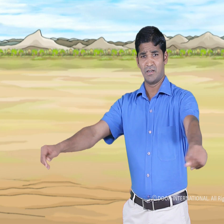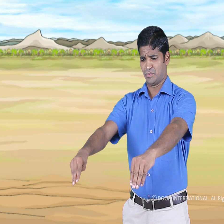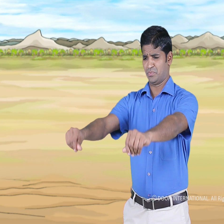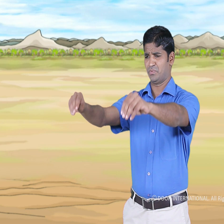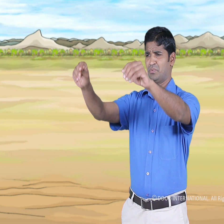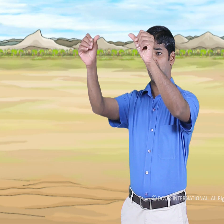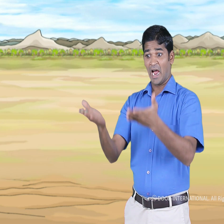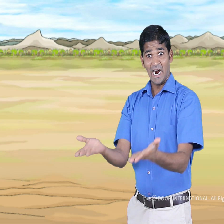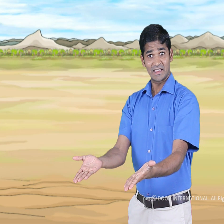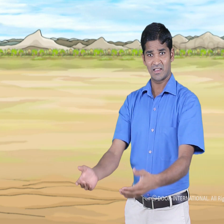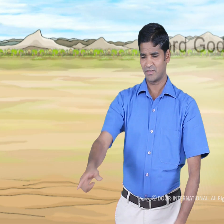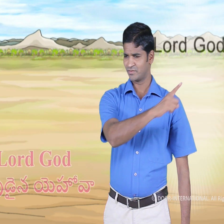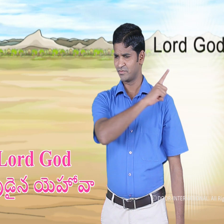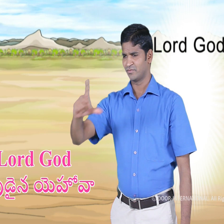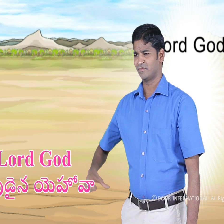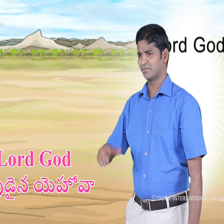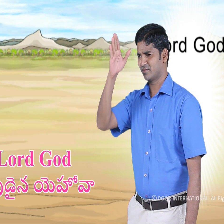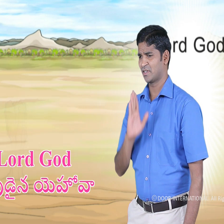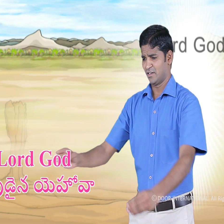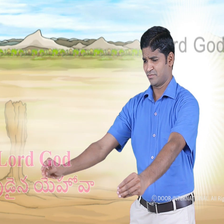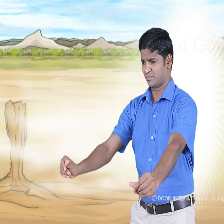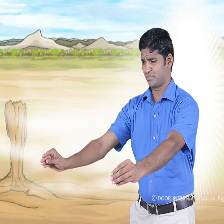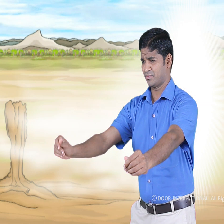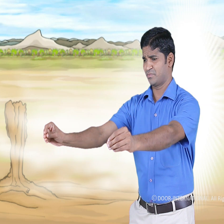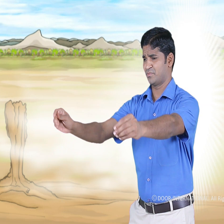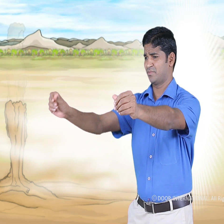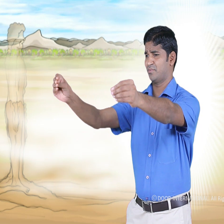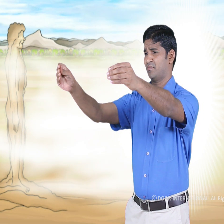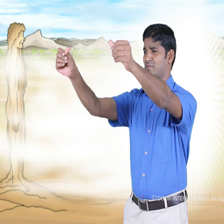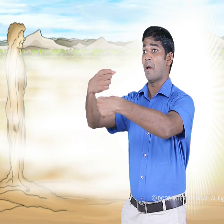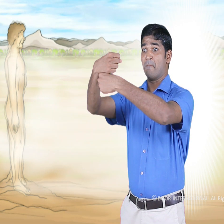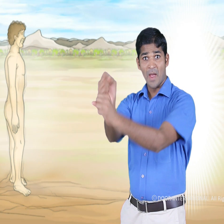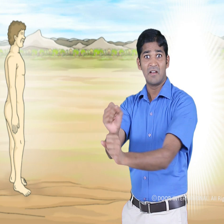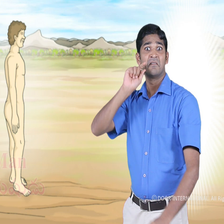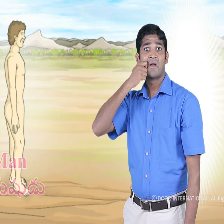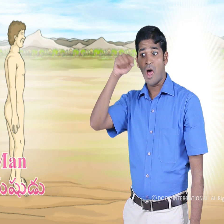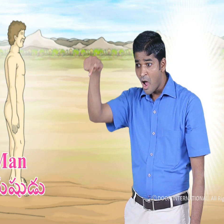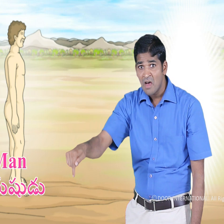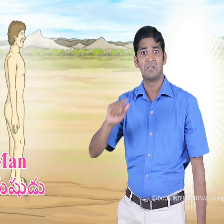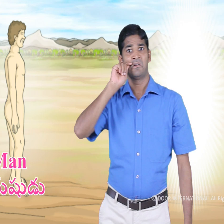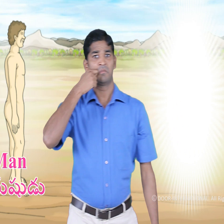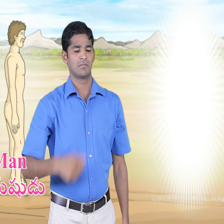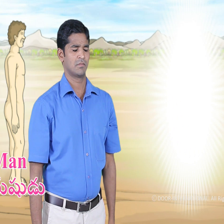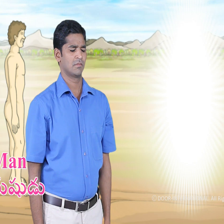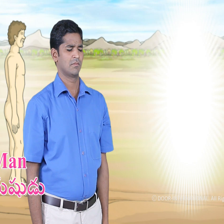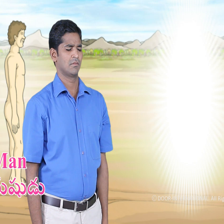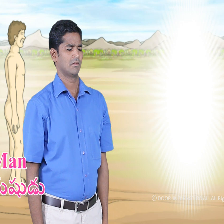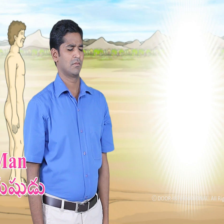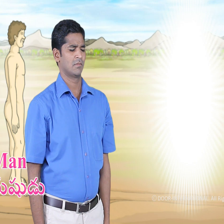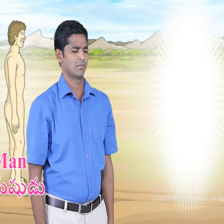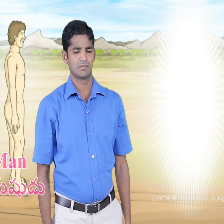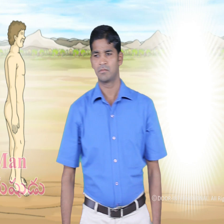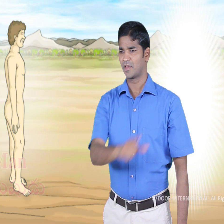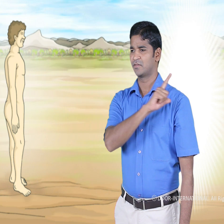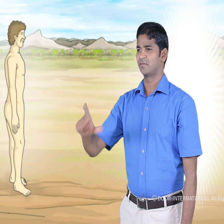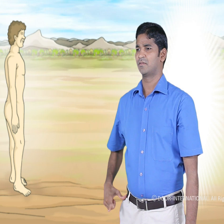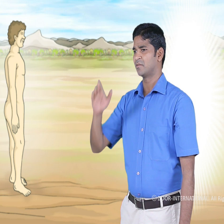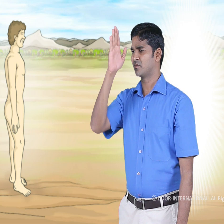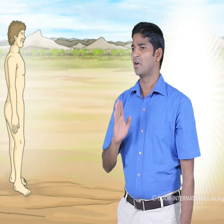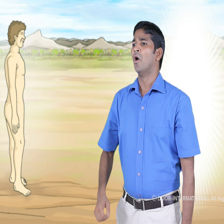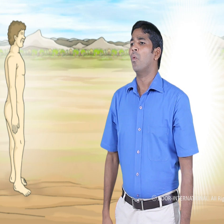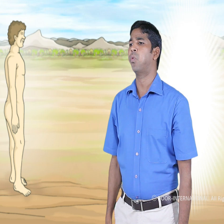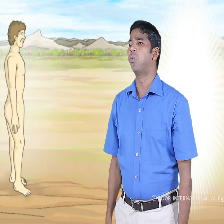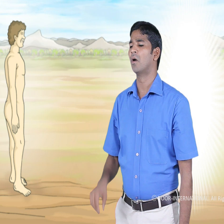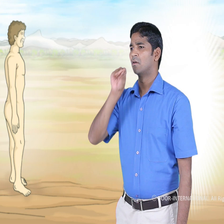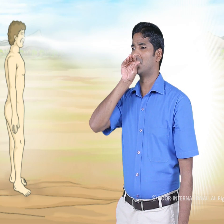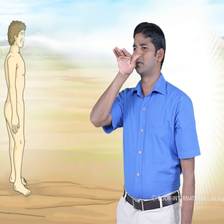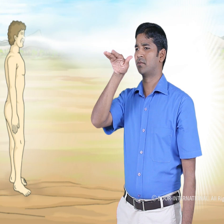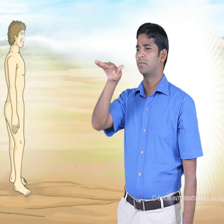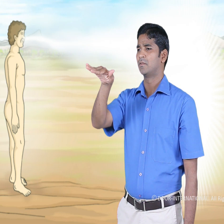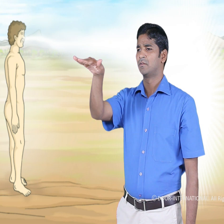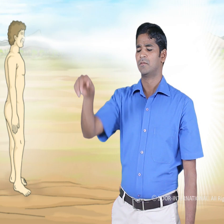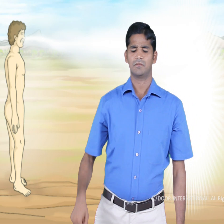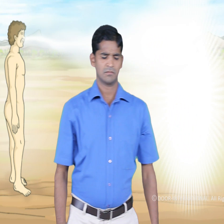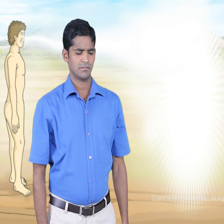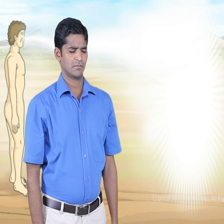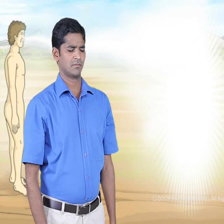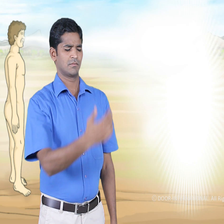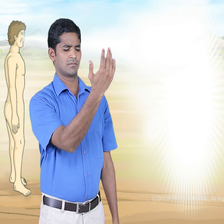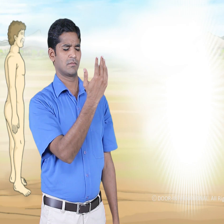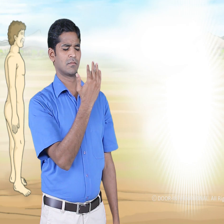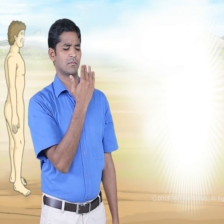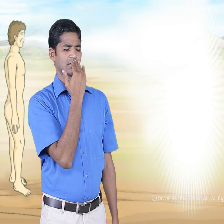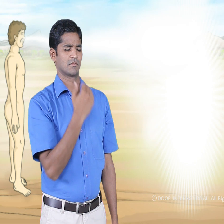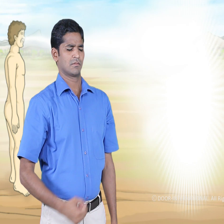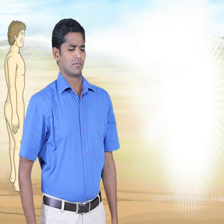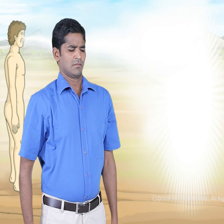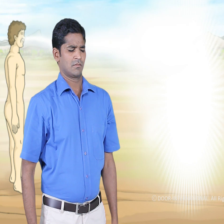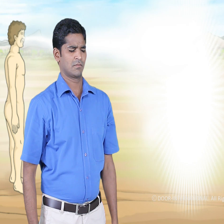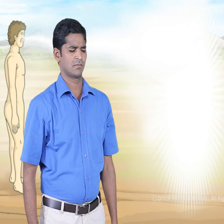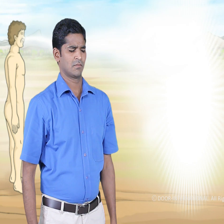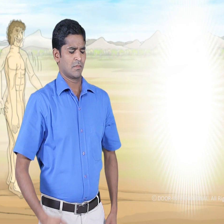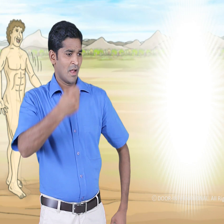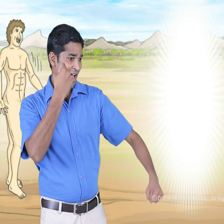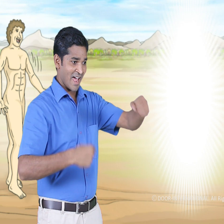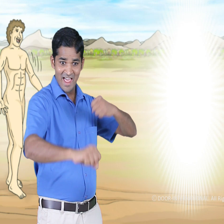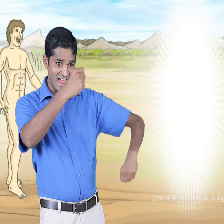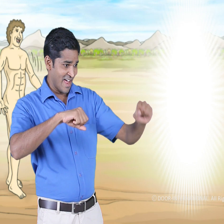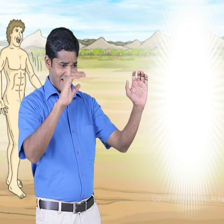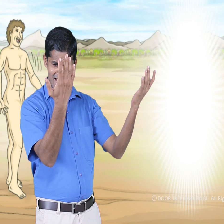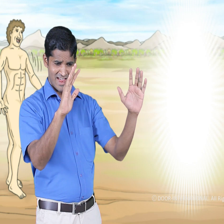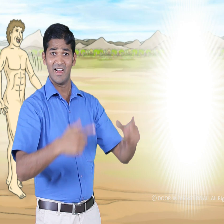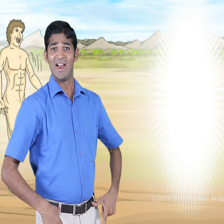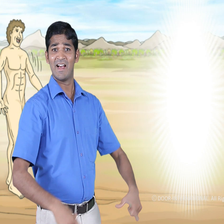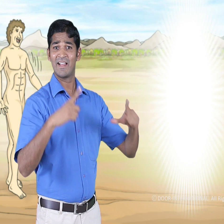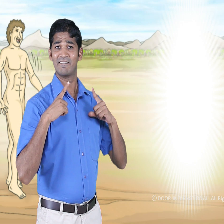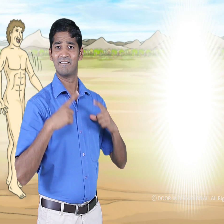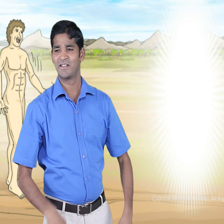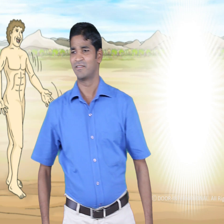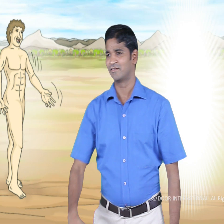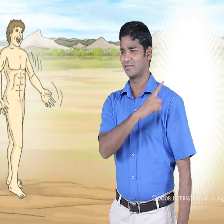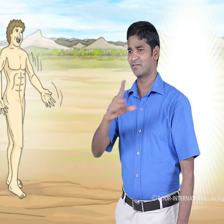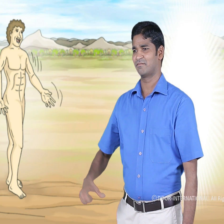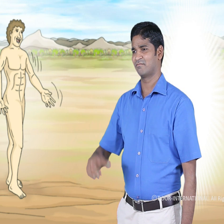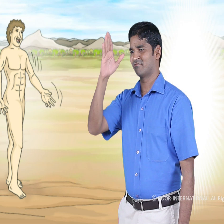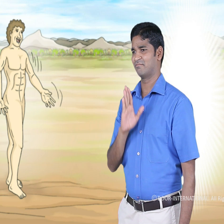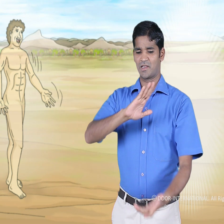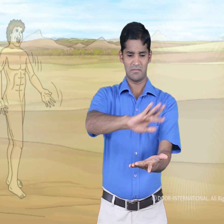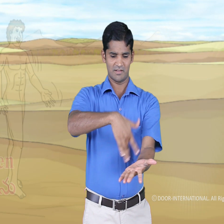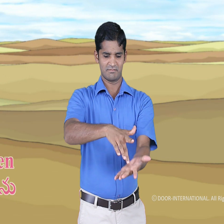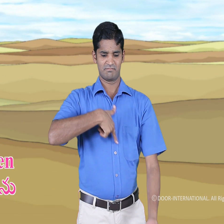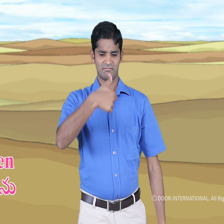Then the LORD God formed man from the dust of the ground and breathed the breath of life into his nostrils, and the man became a living being.